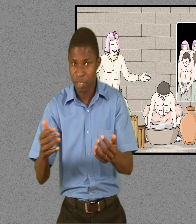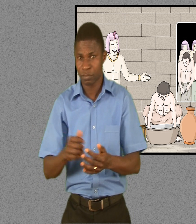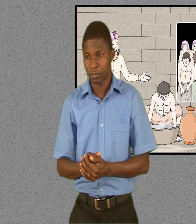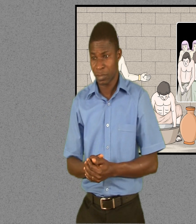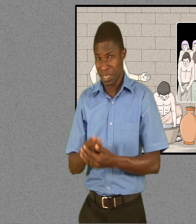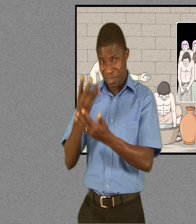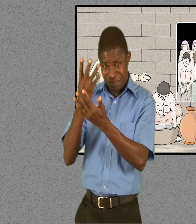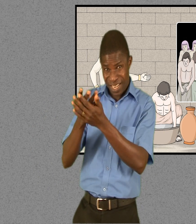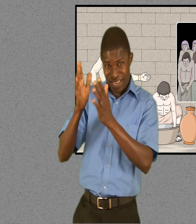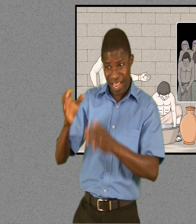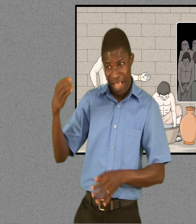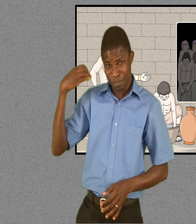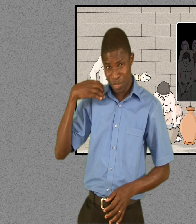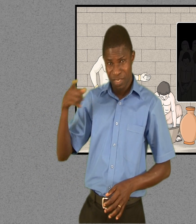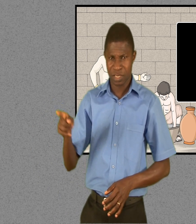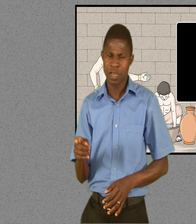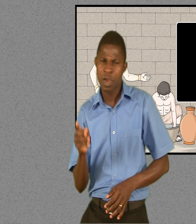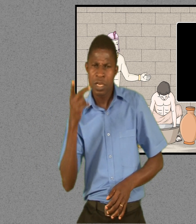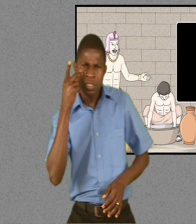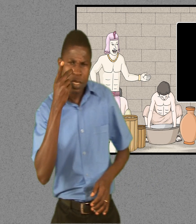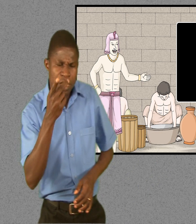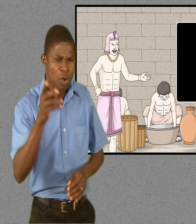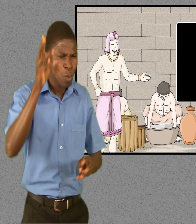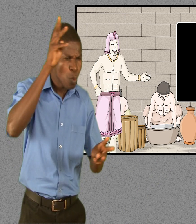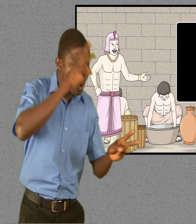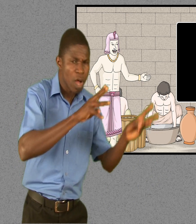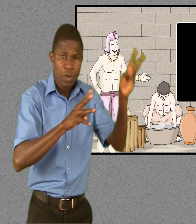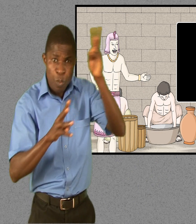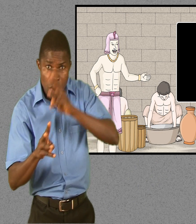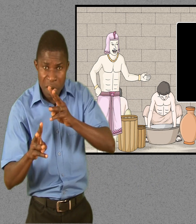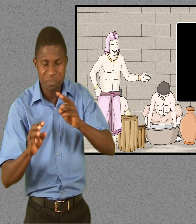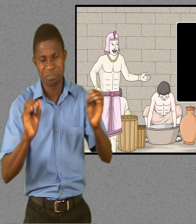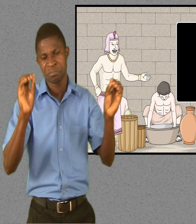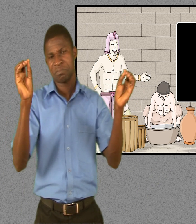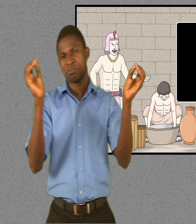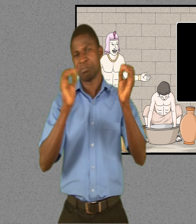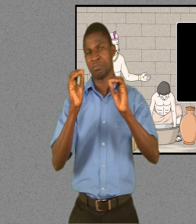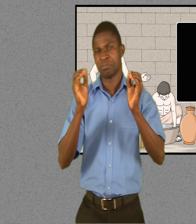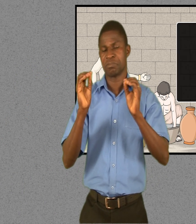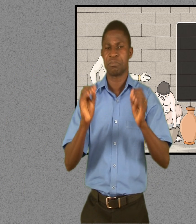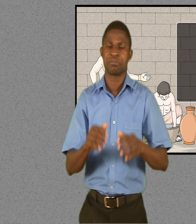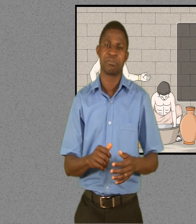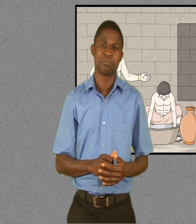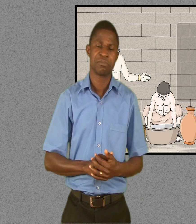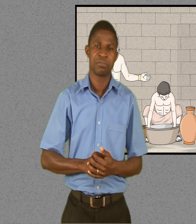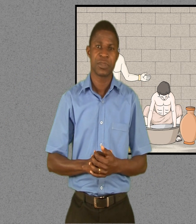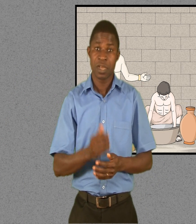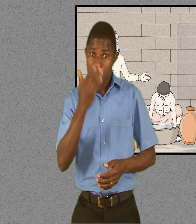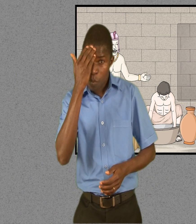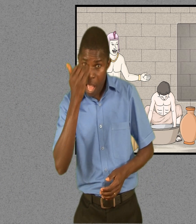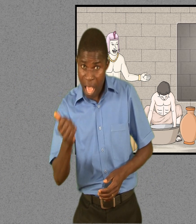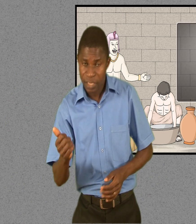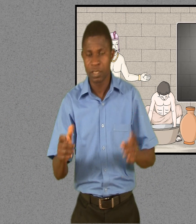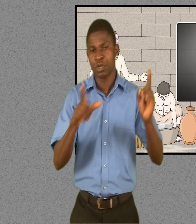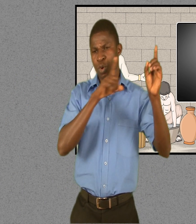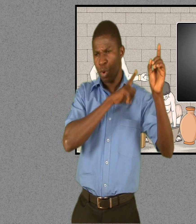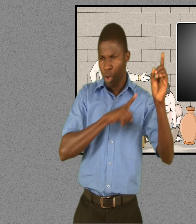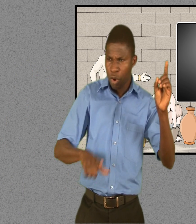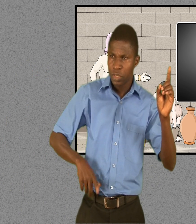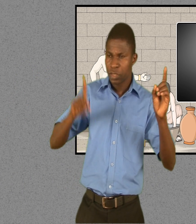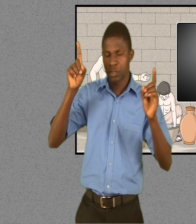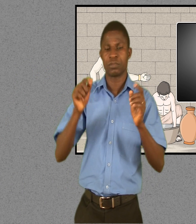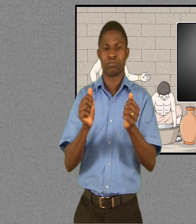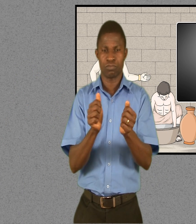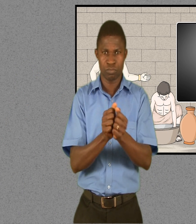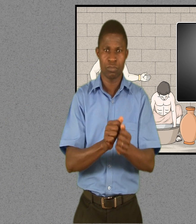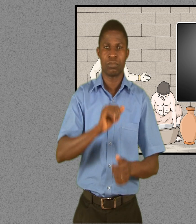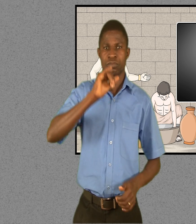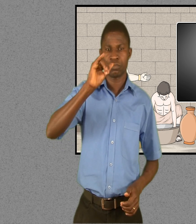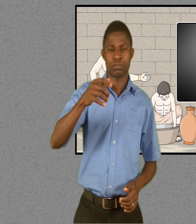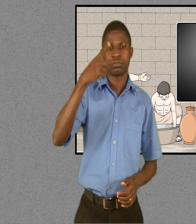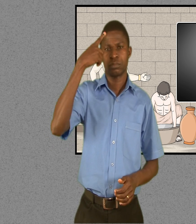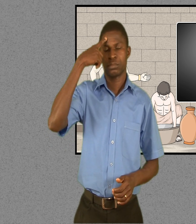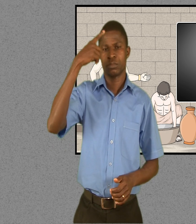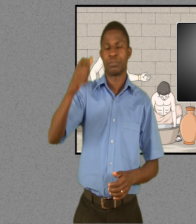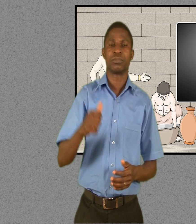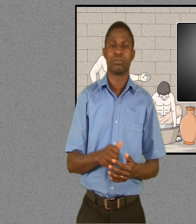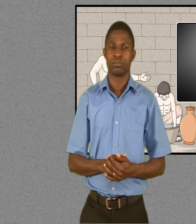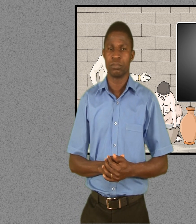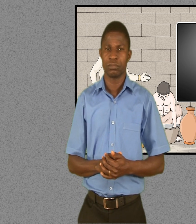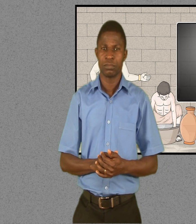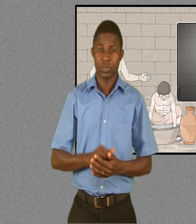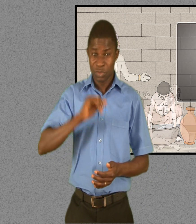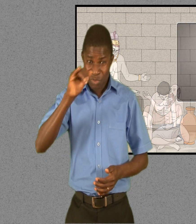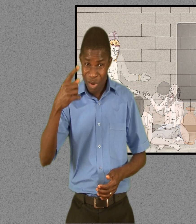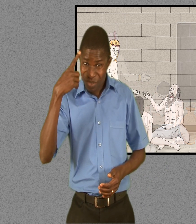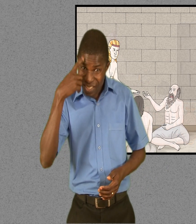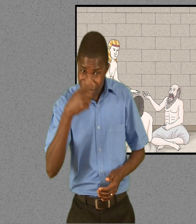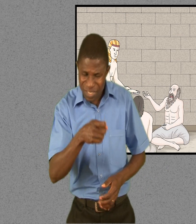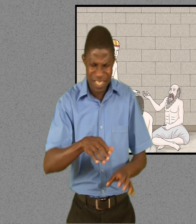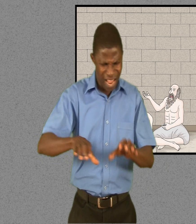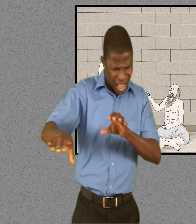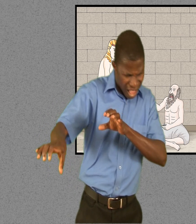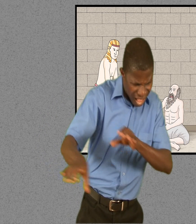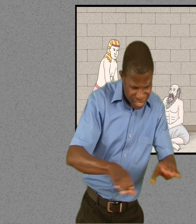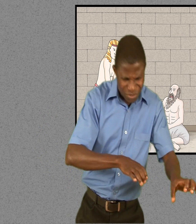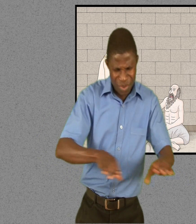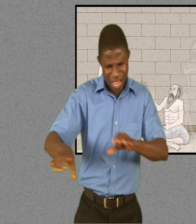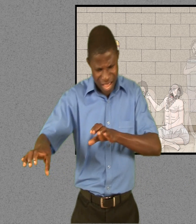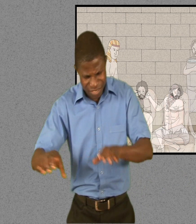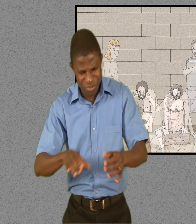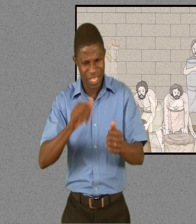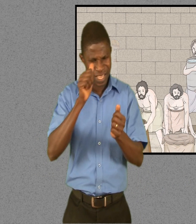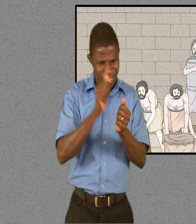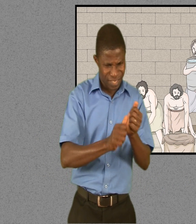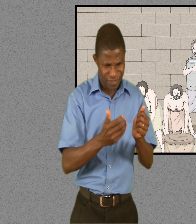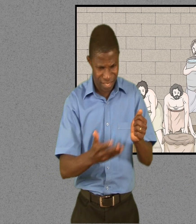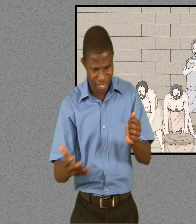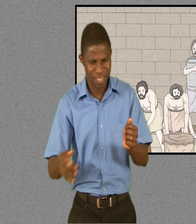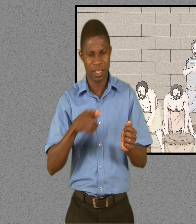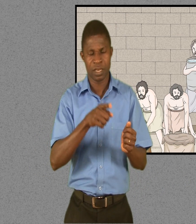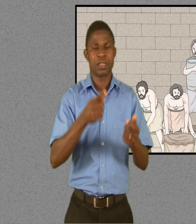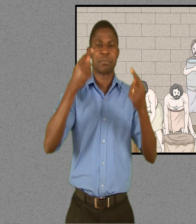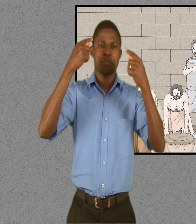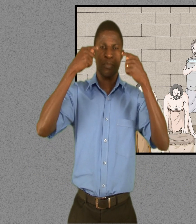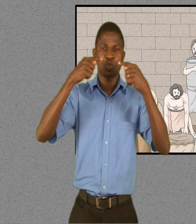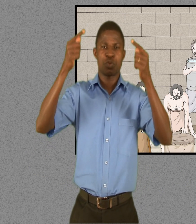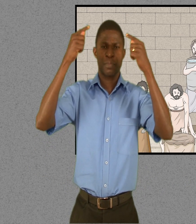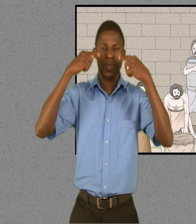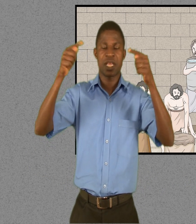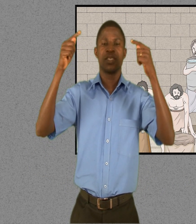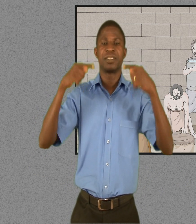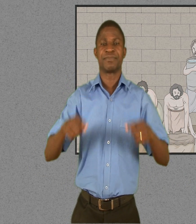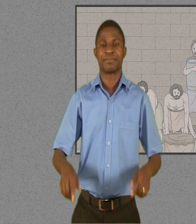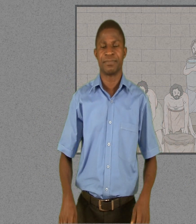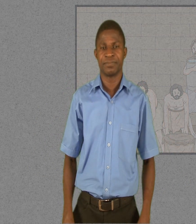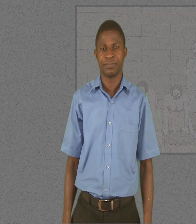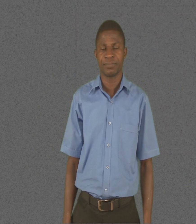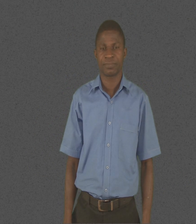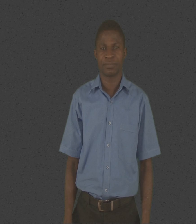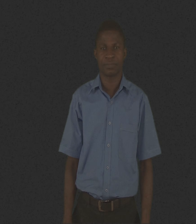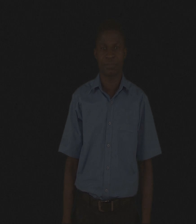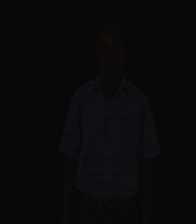The warden did not concern himself with anything under Joseph’s care, because the LORD was with Joseph and gave him success in whatever he did.